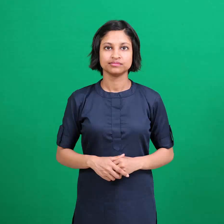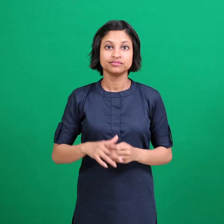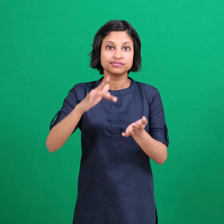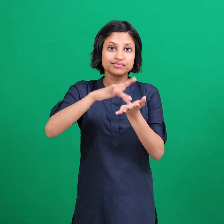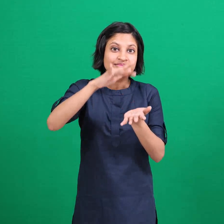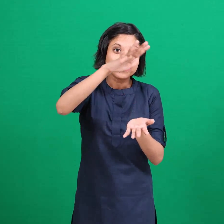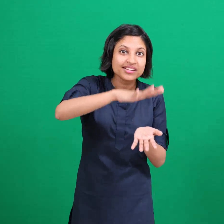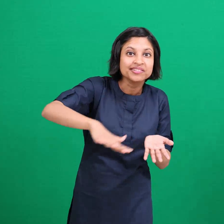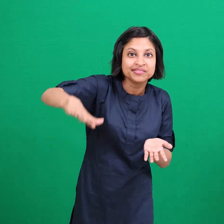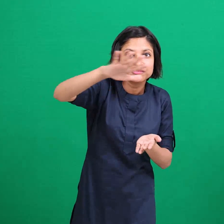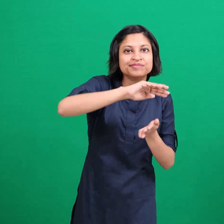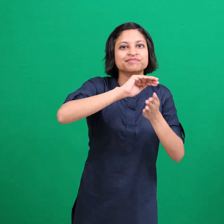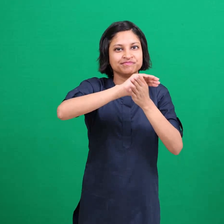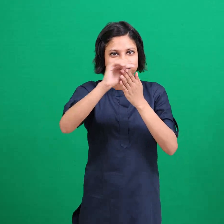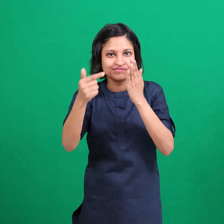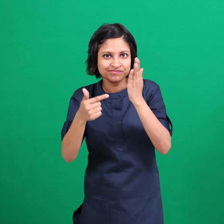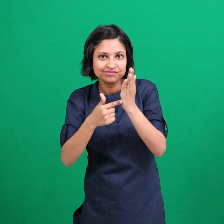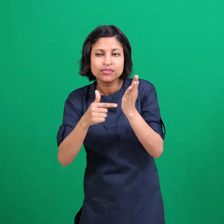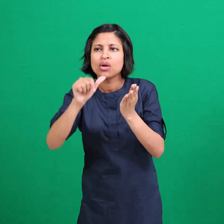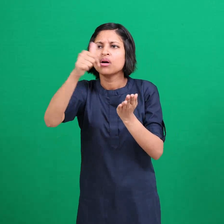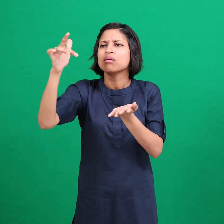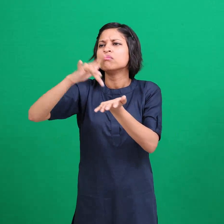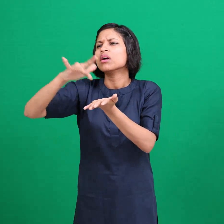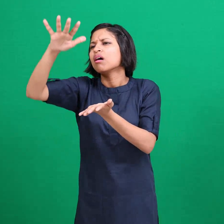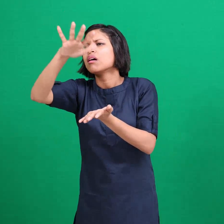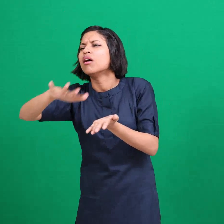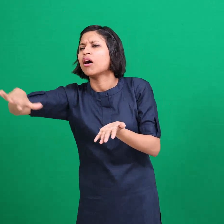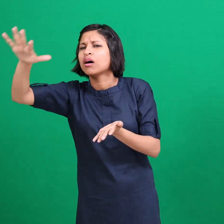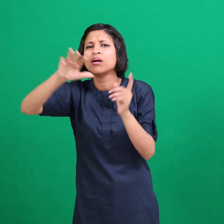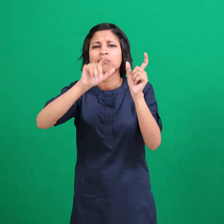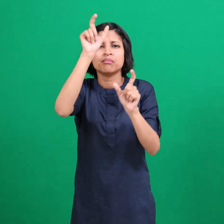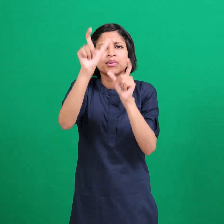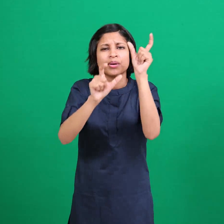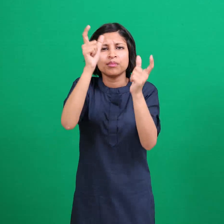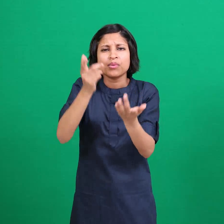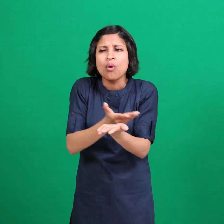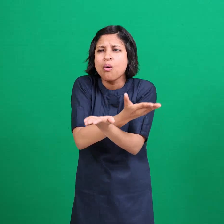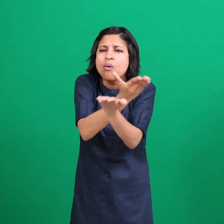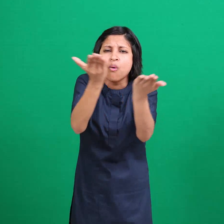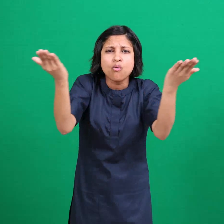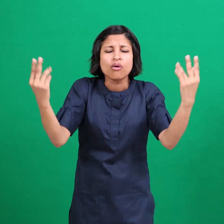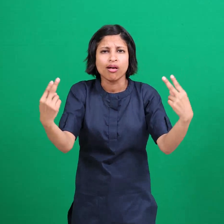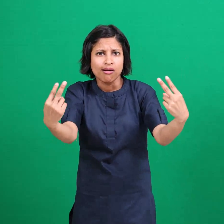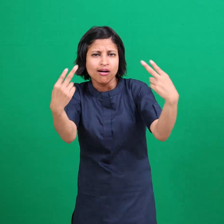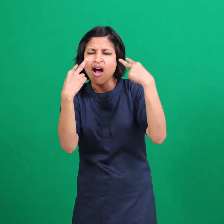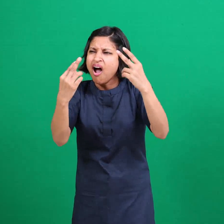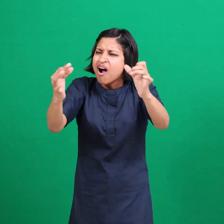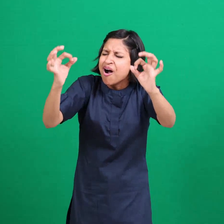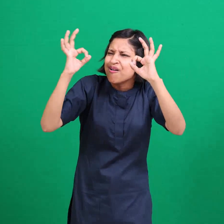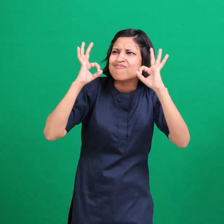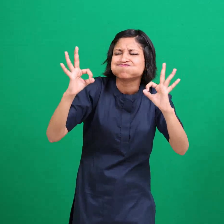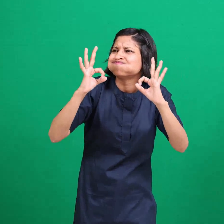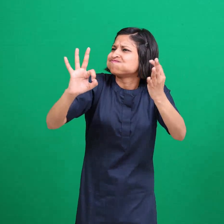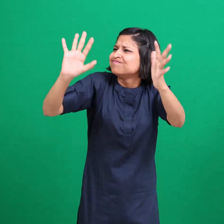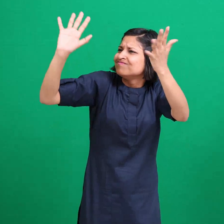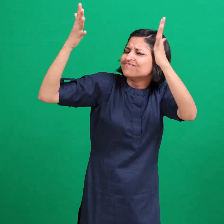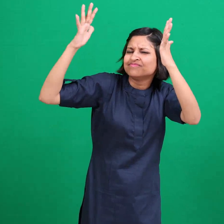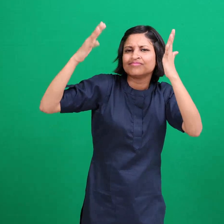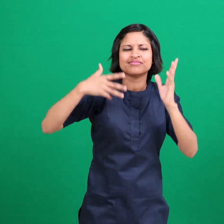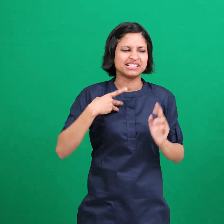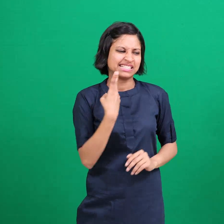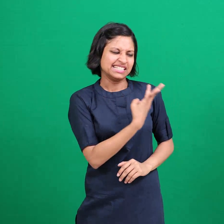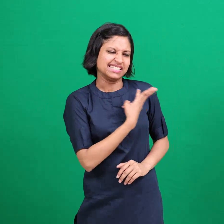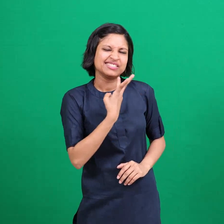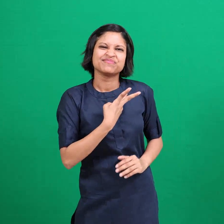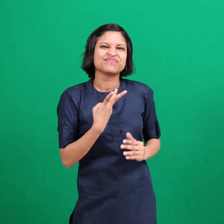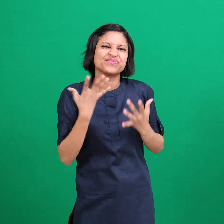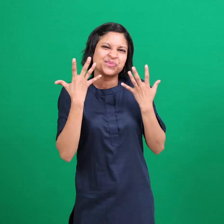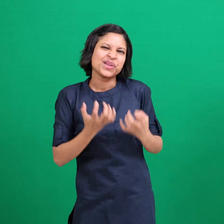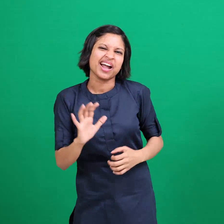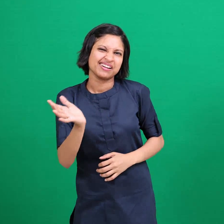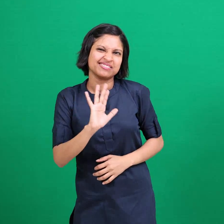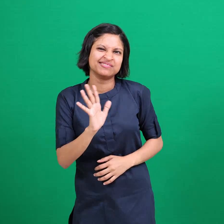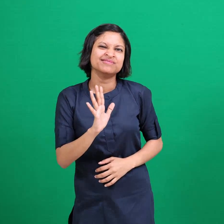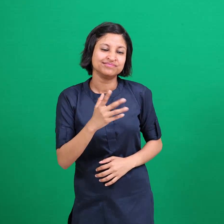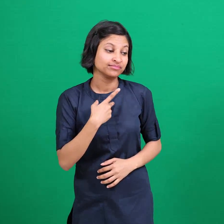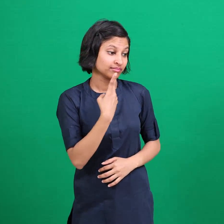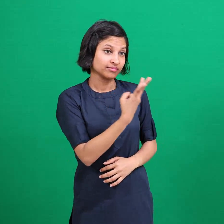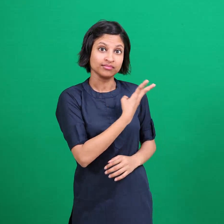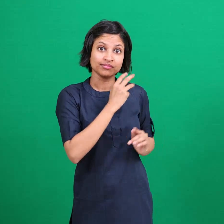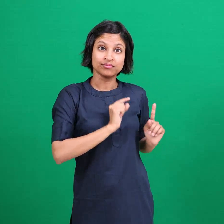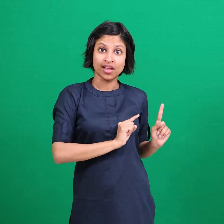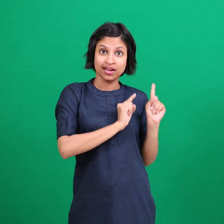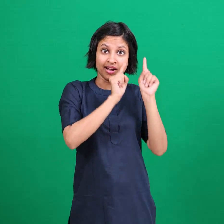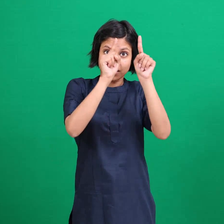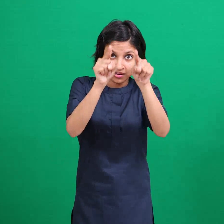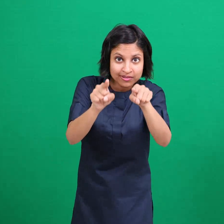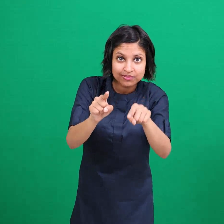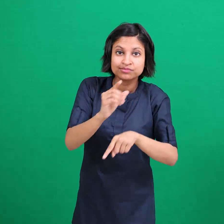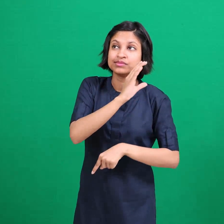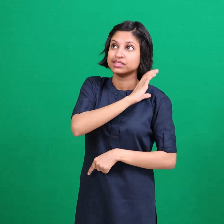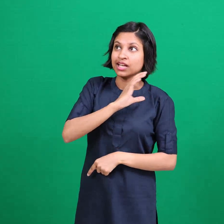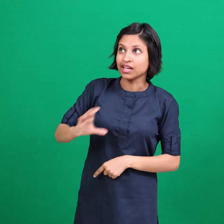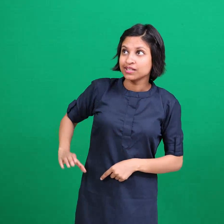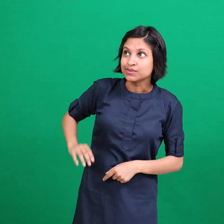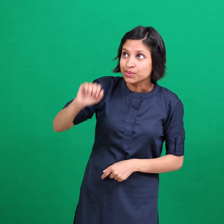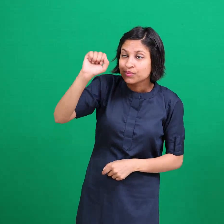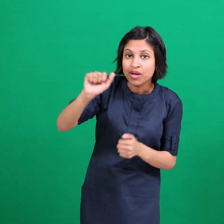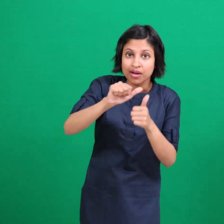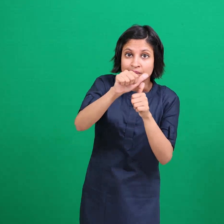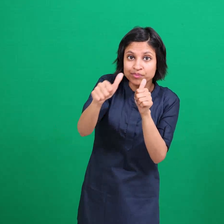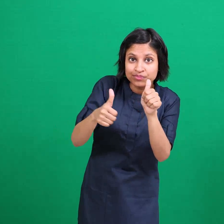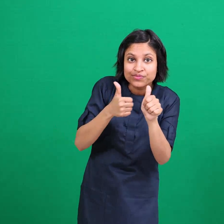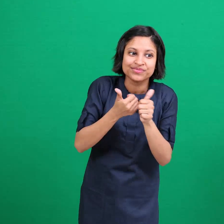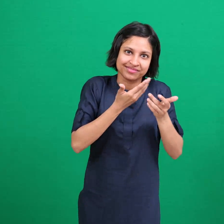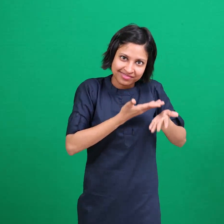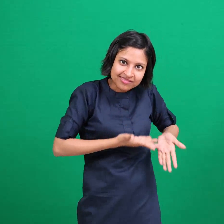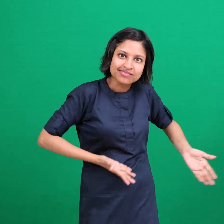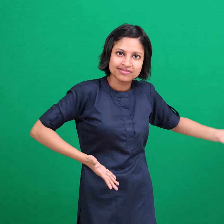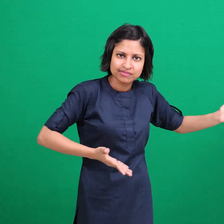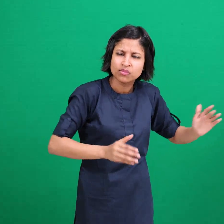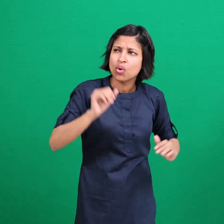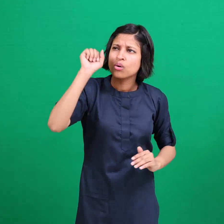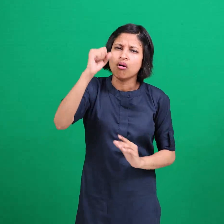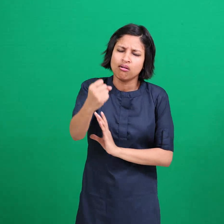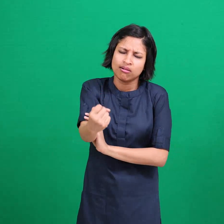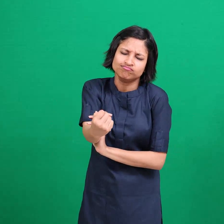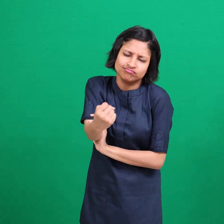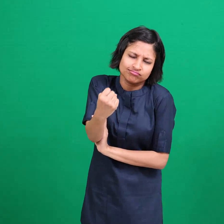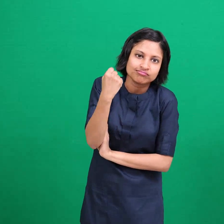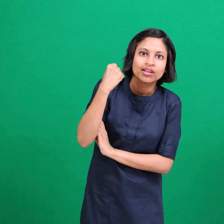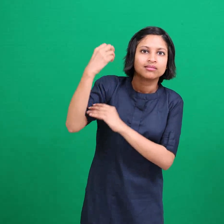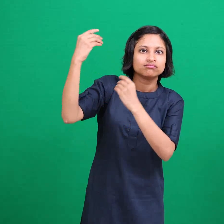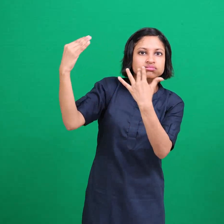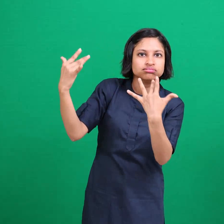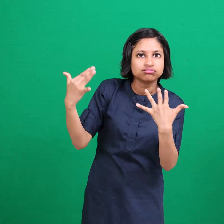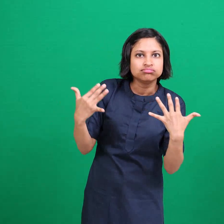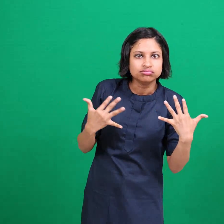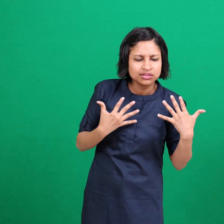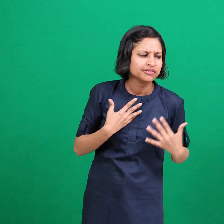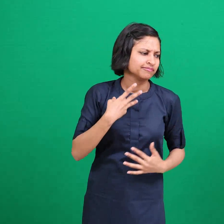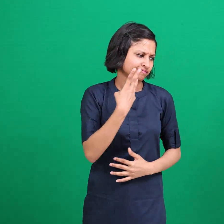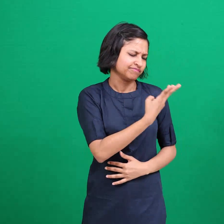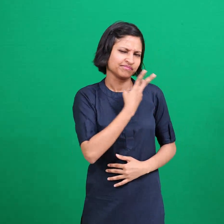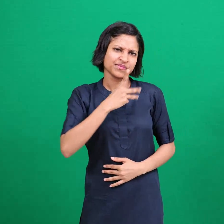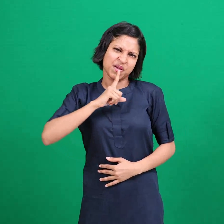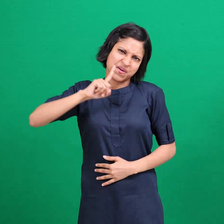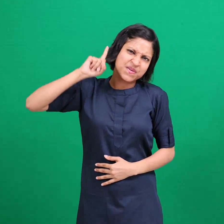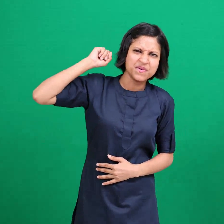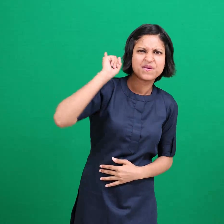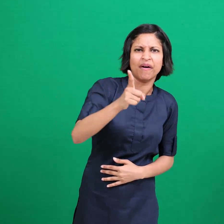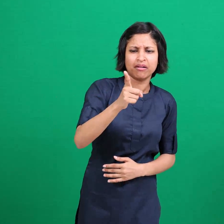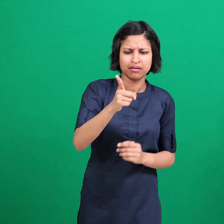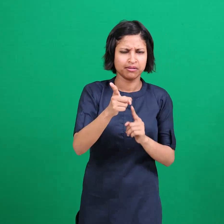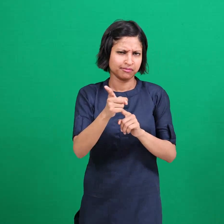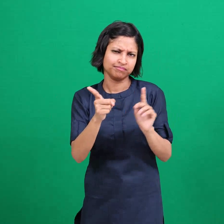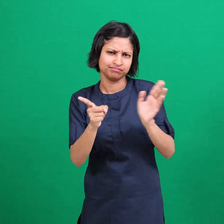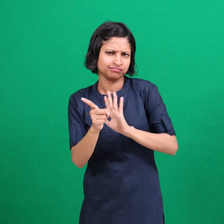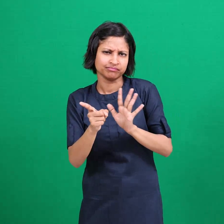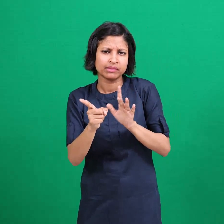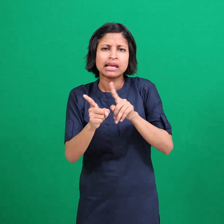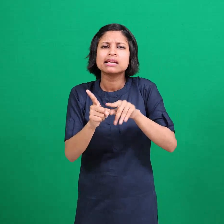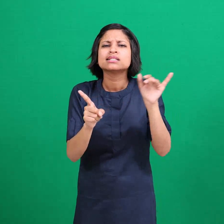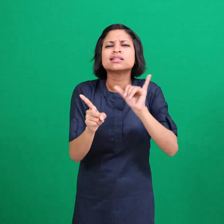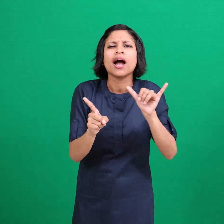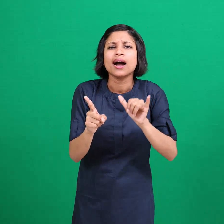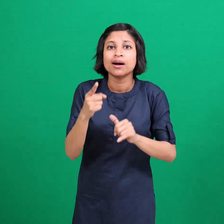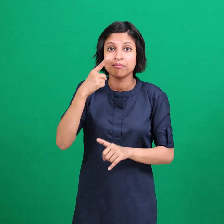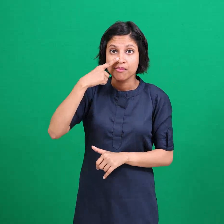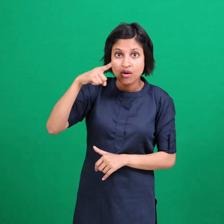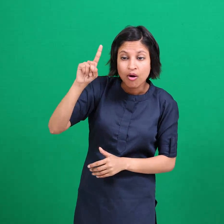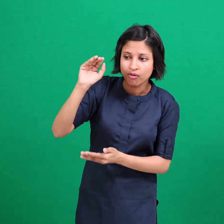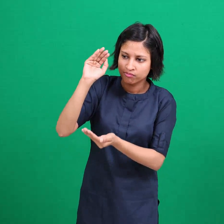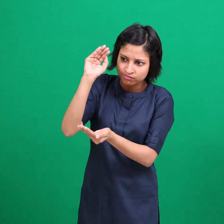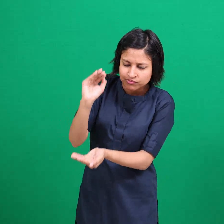Nor did we seek praise from you or from anyone else, although as apostles of Christ we had authority to demand it.